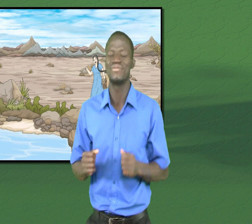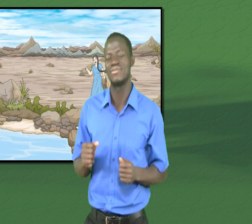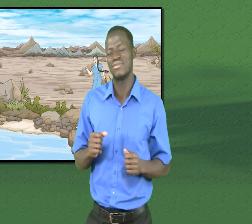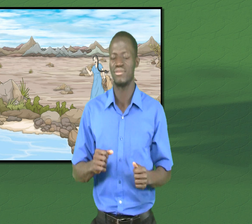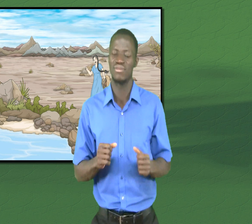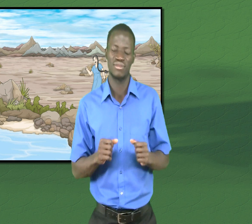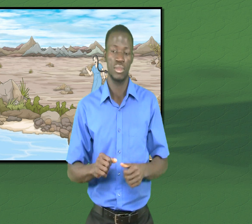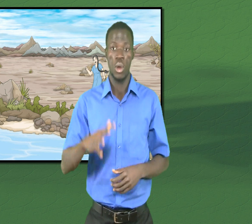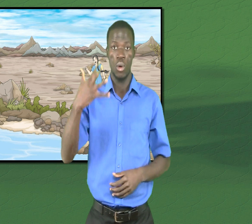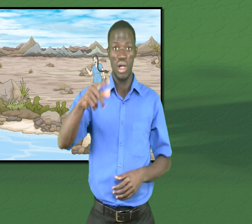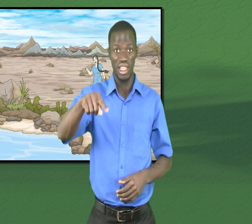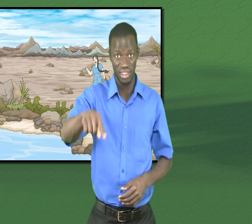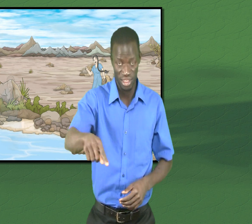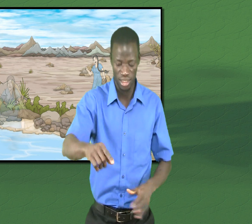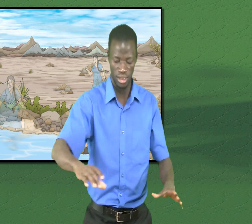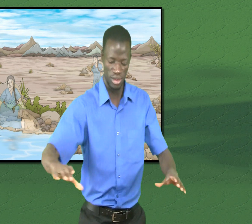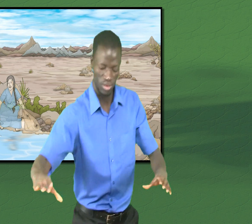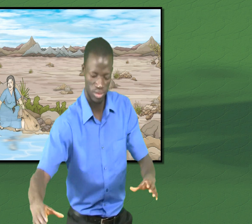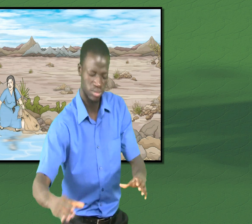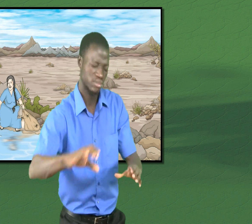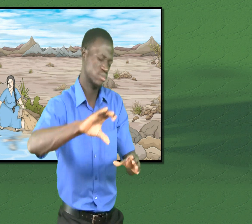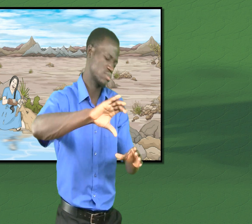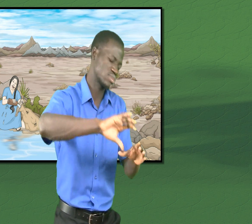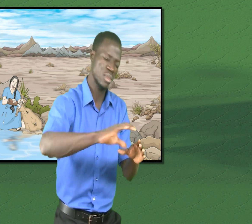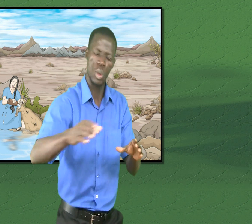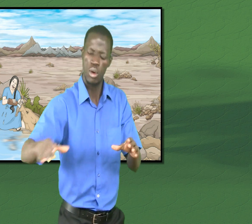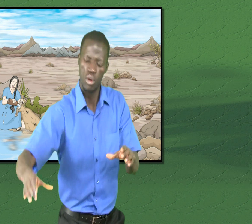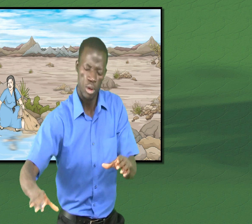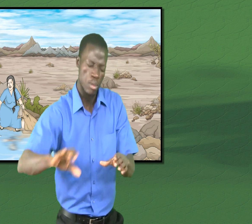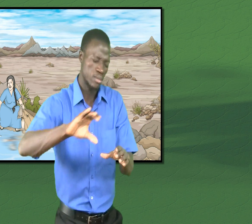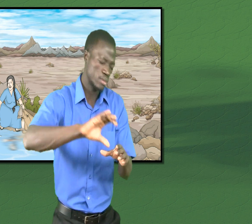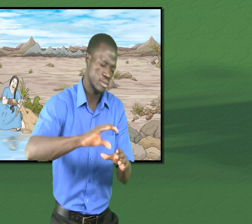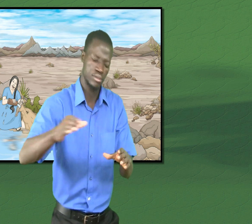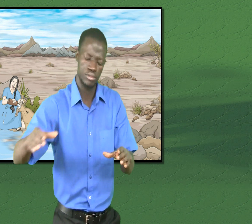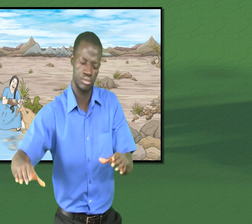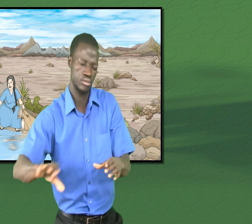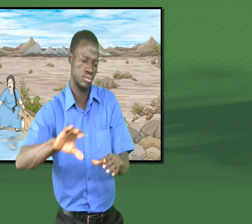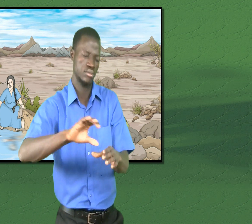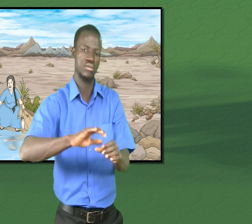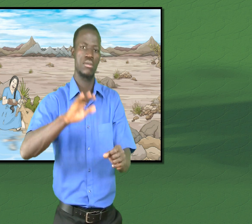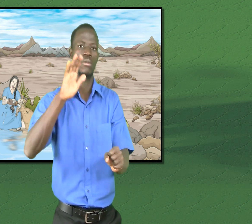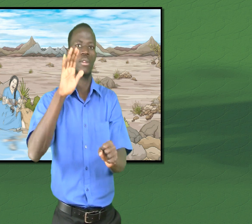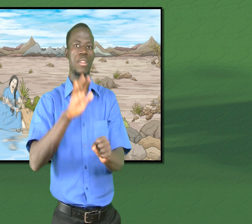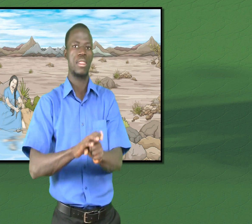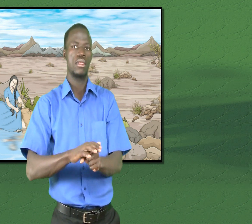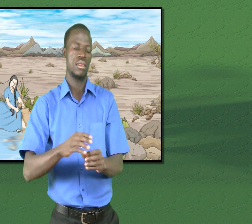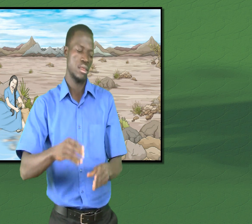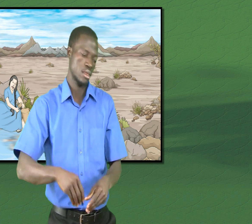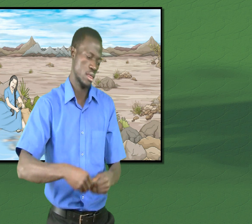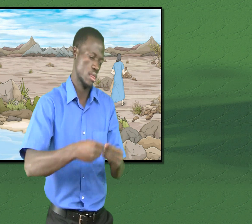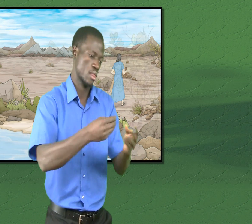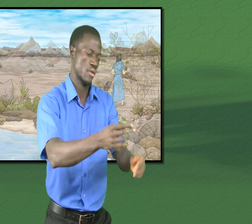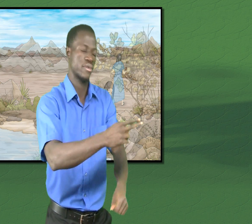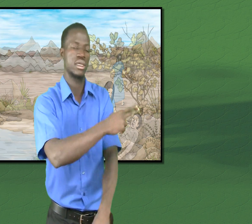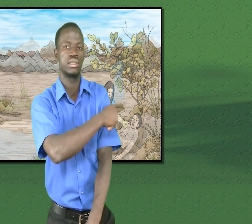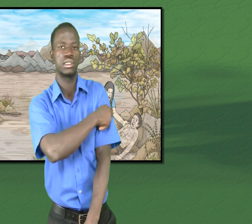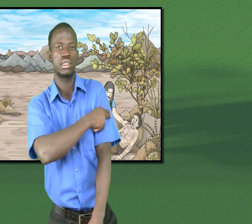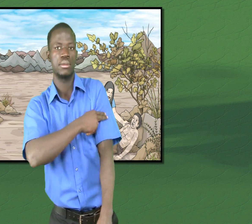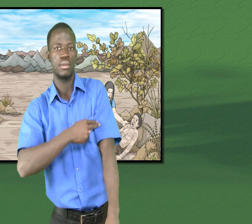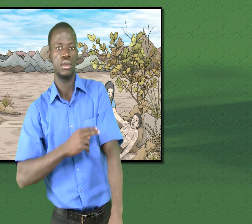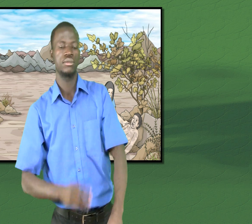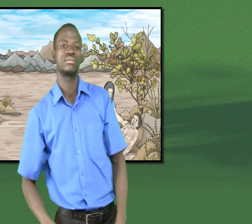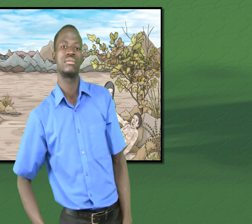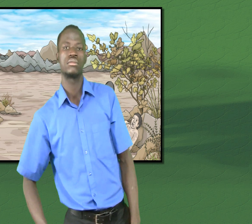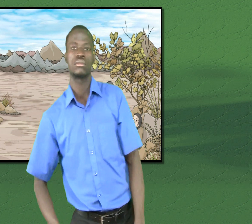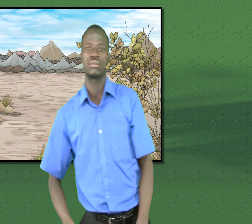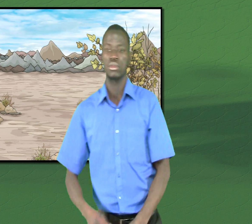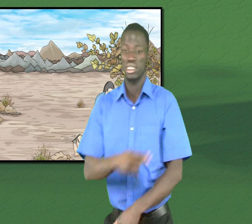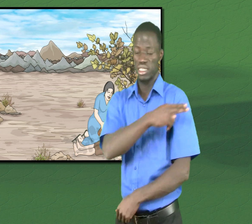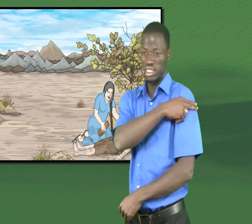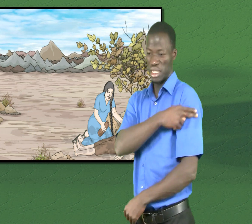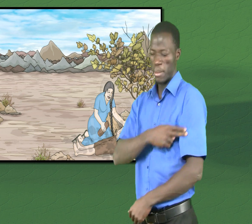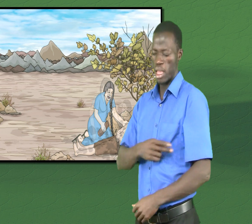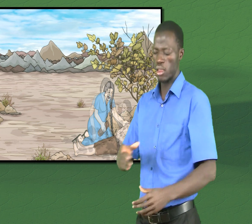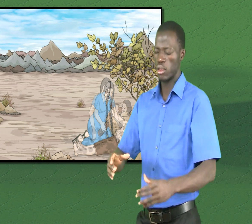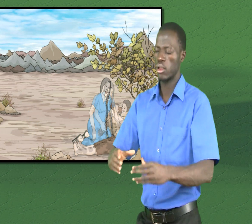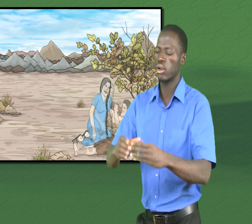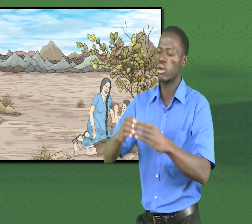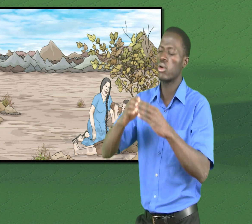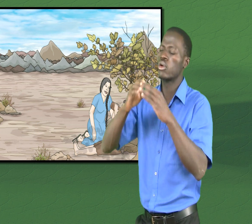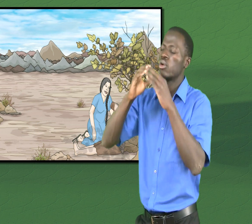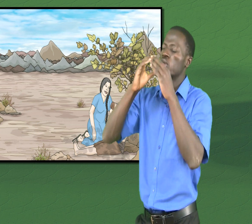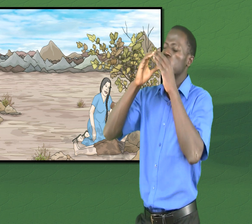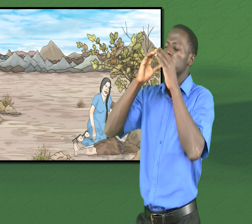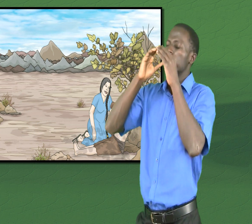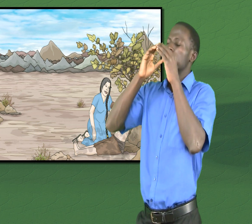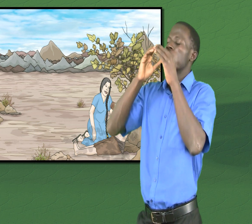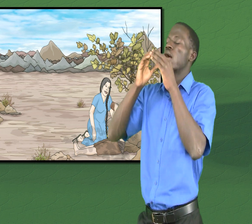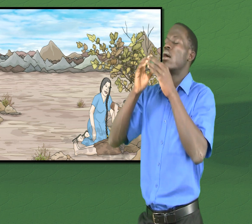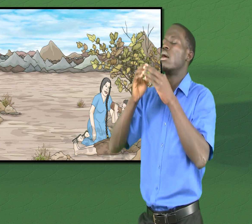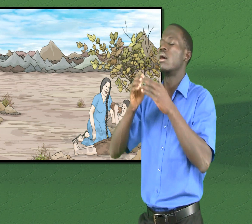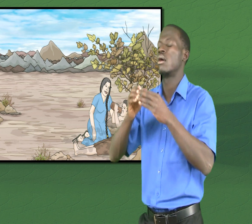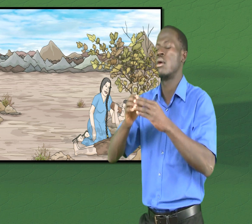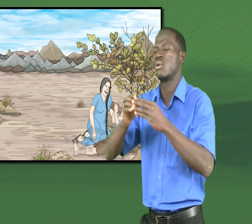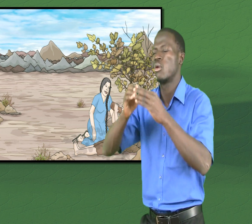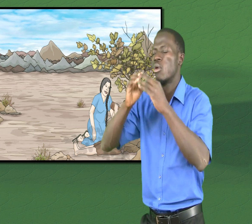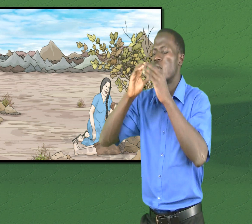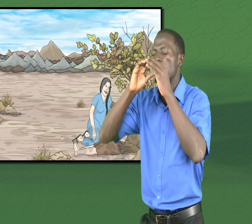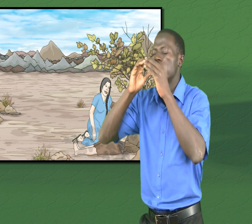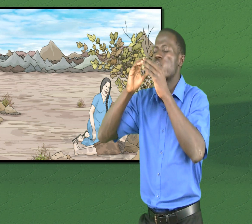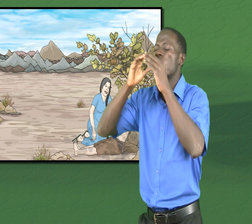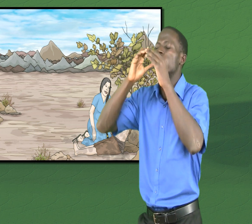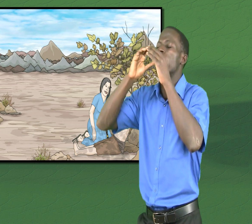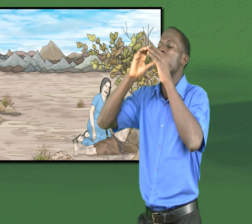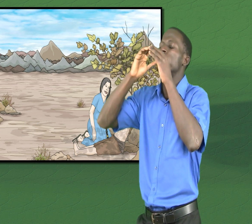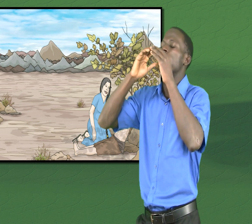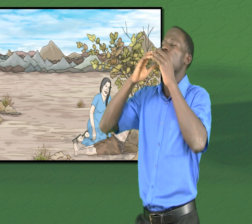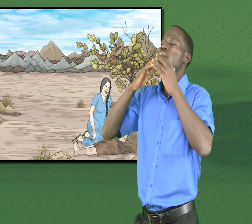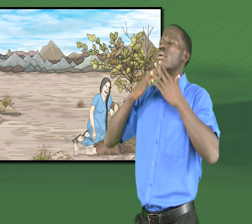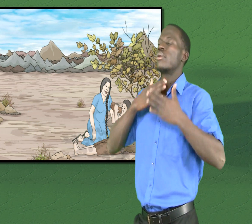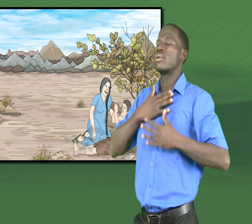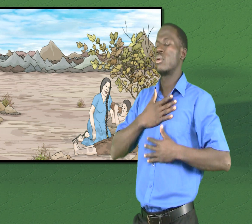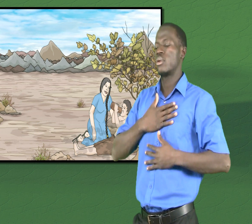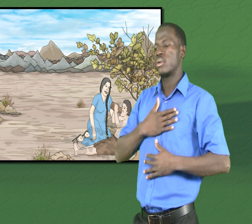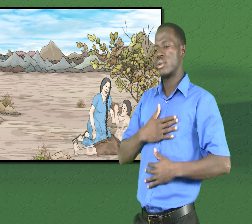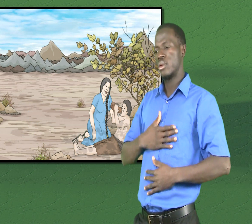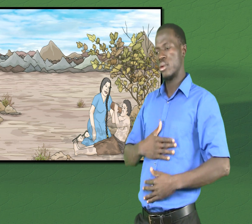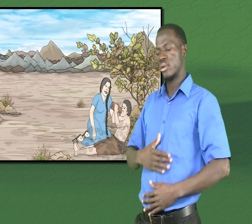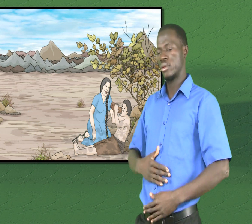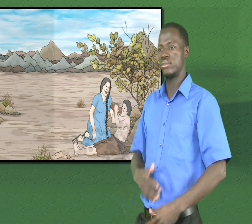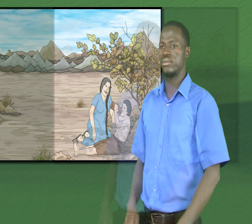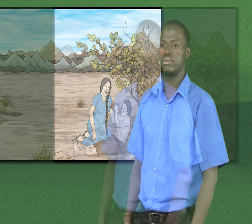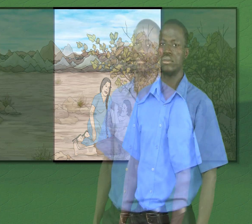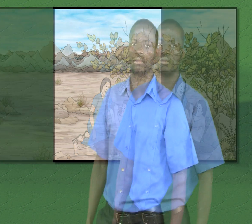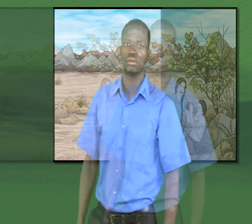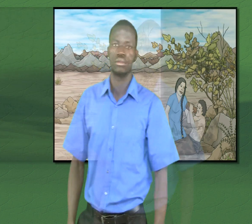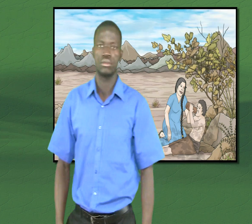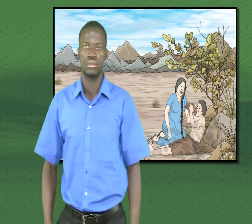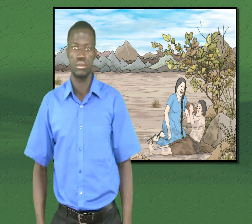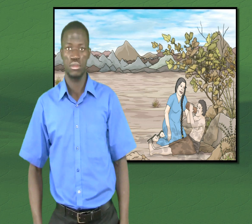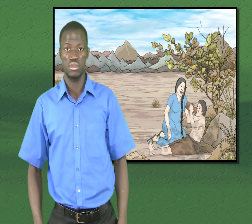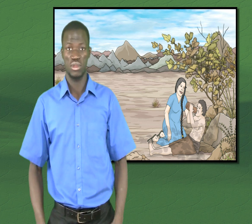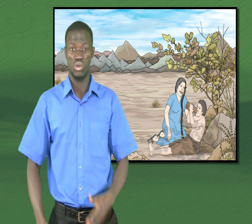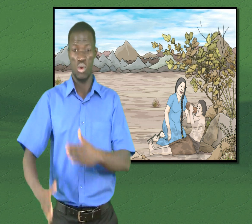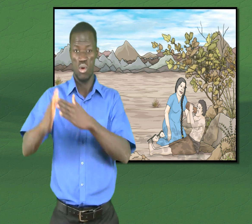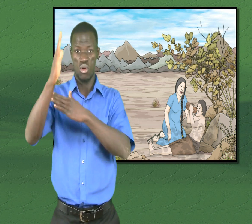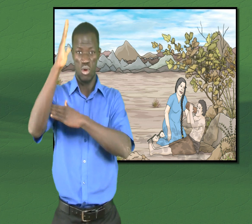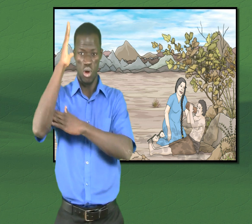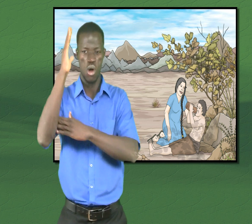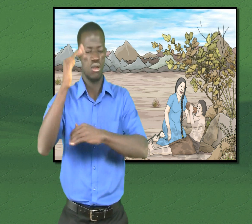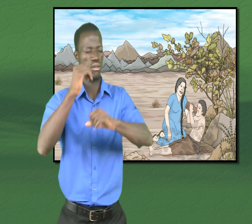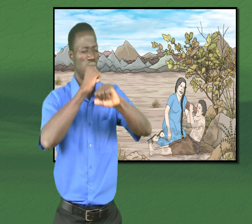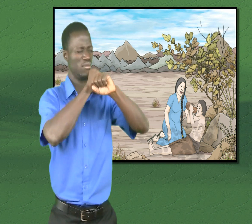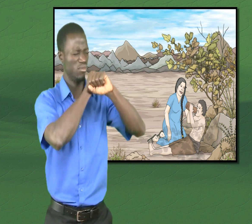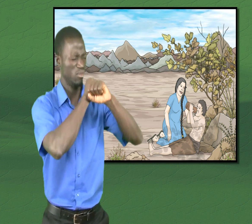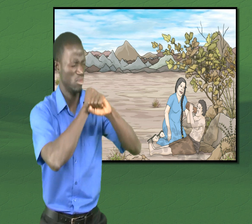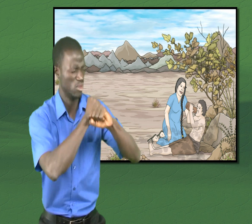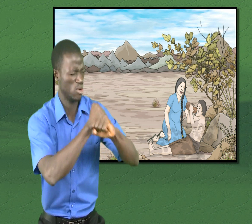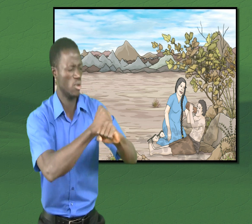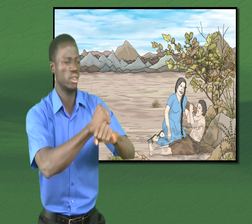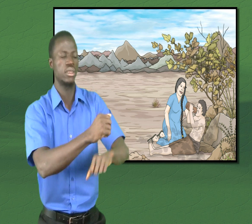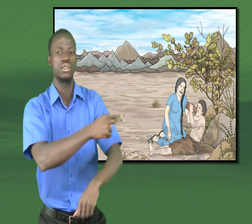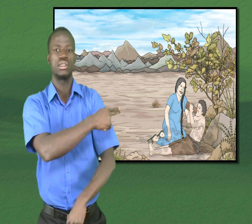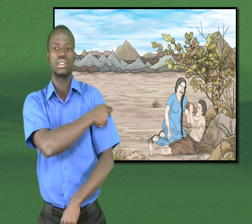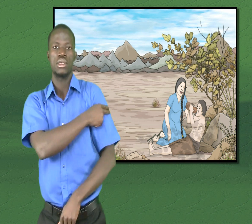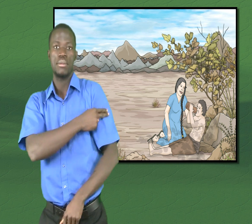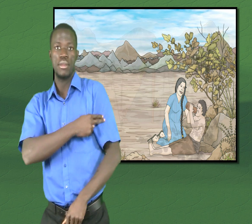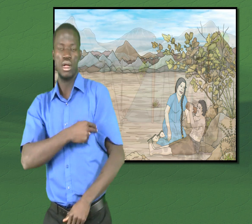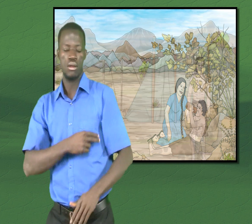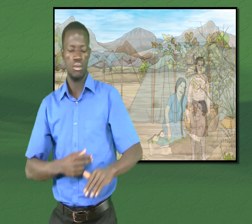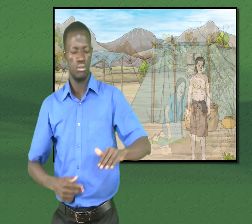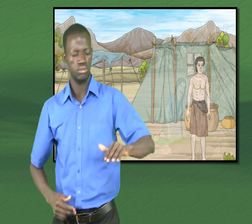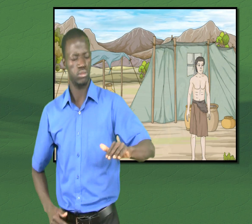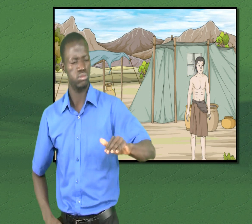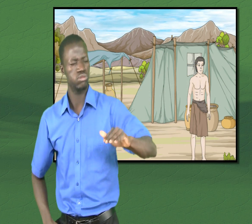So she went and filled the skin with water and gave the boy a drink.